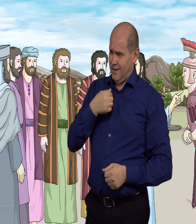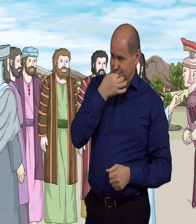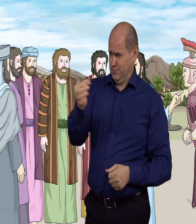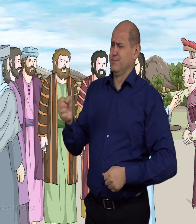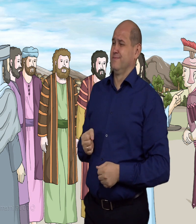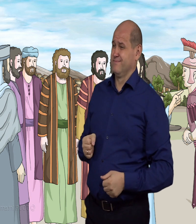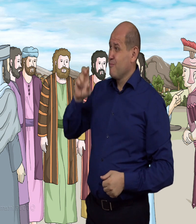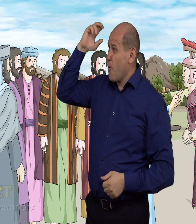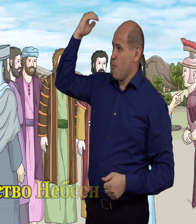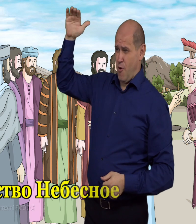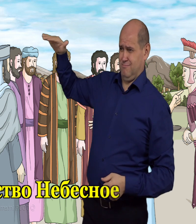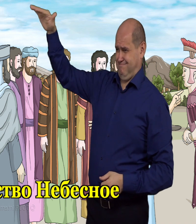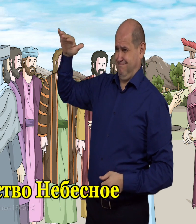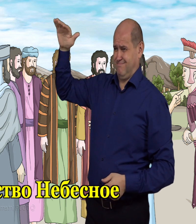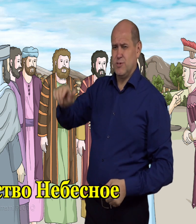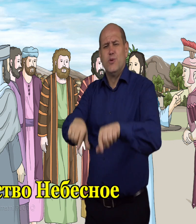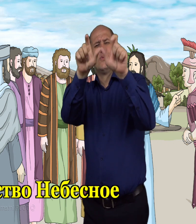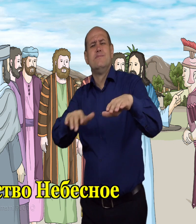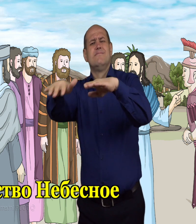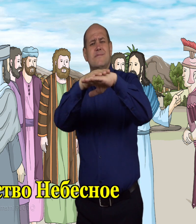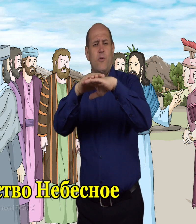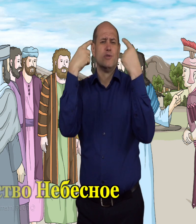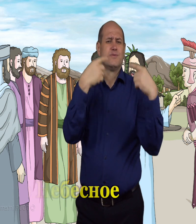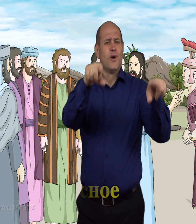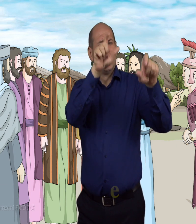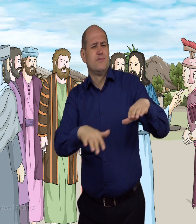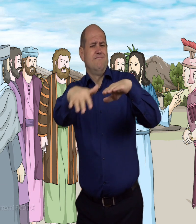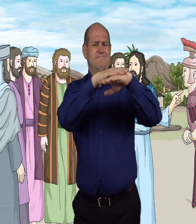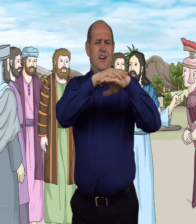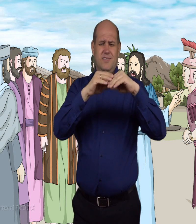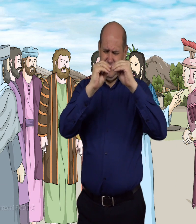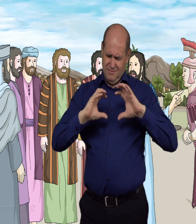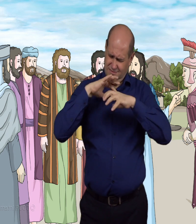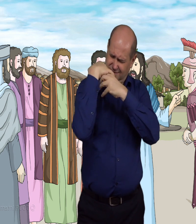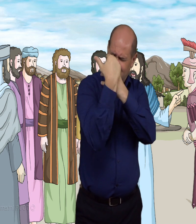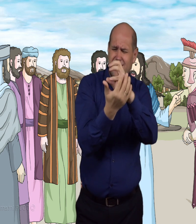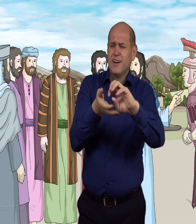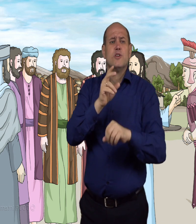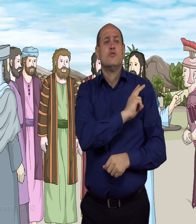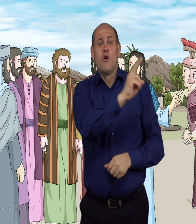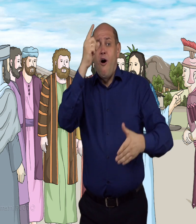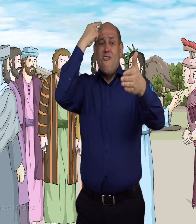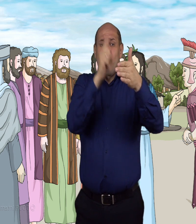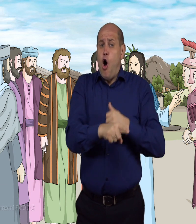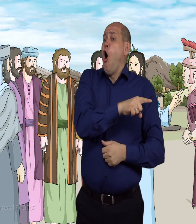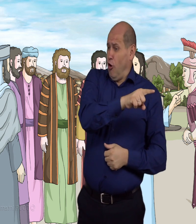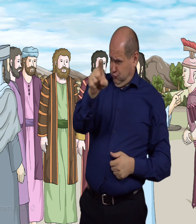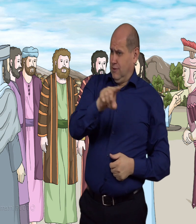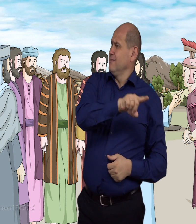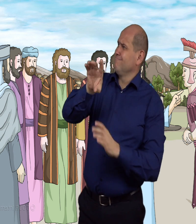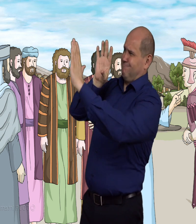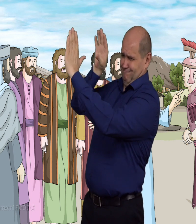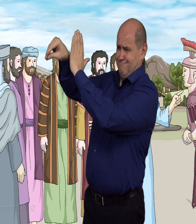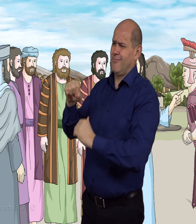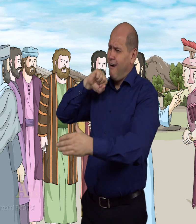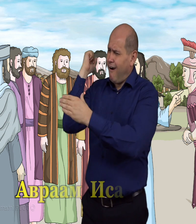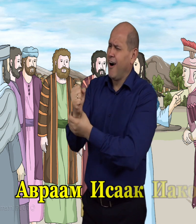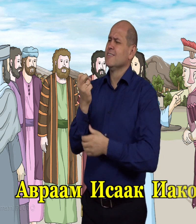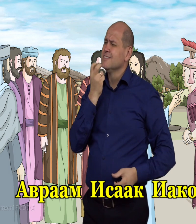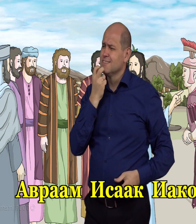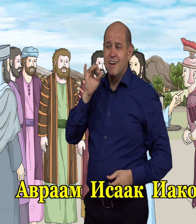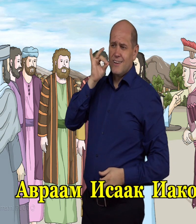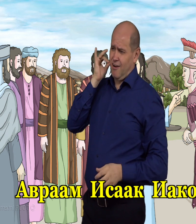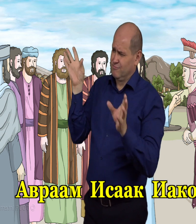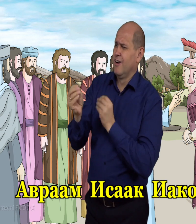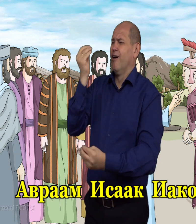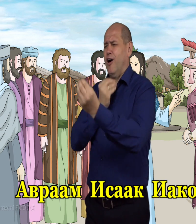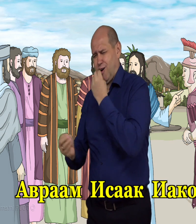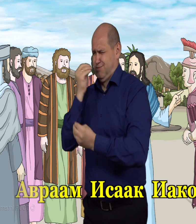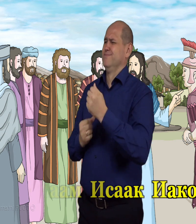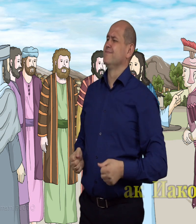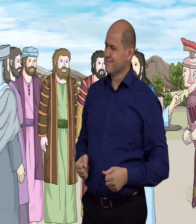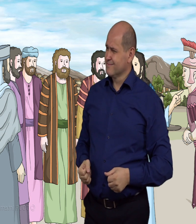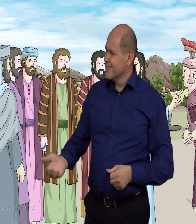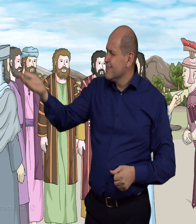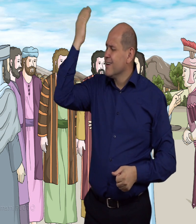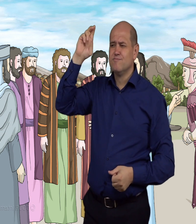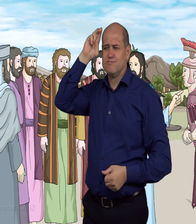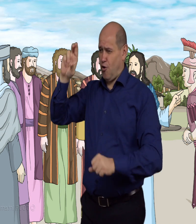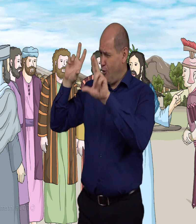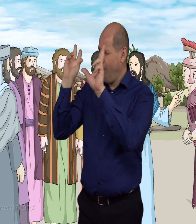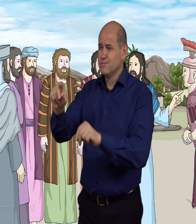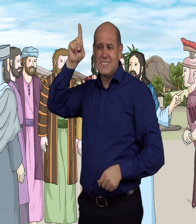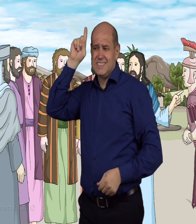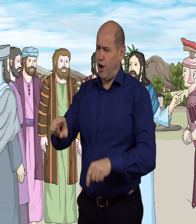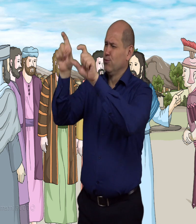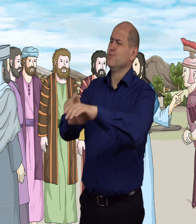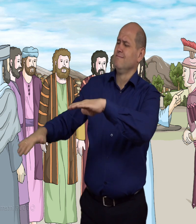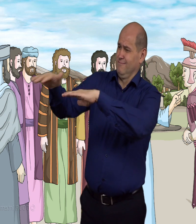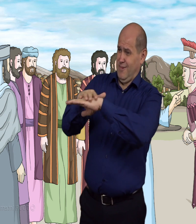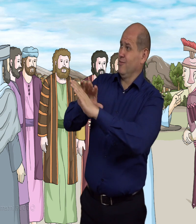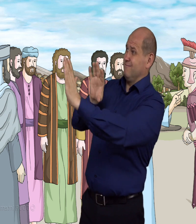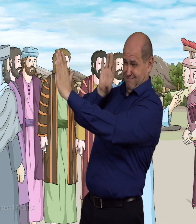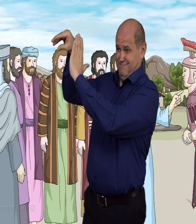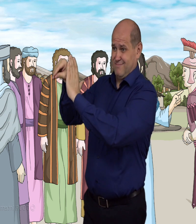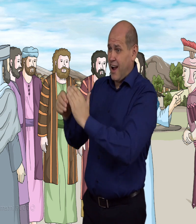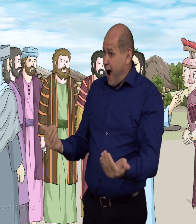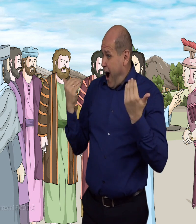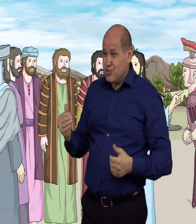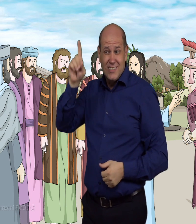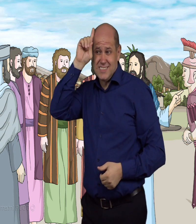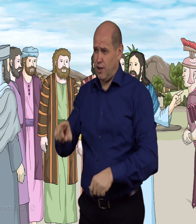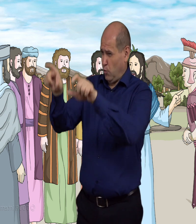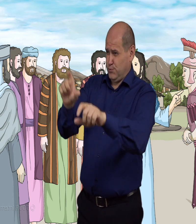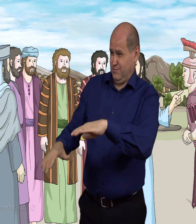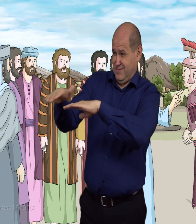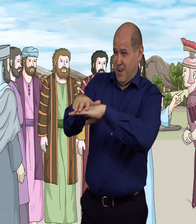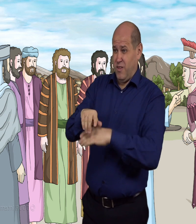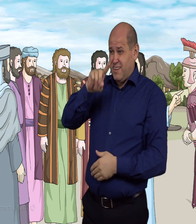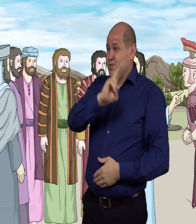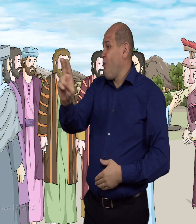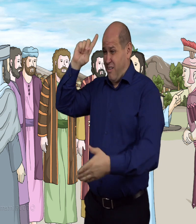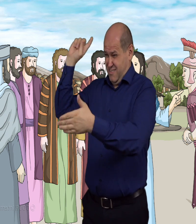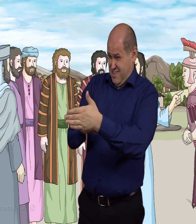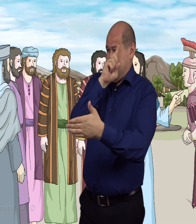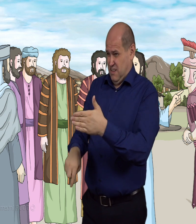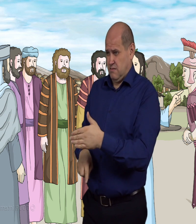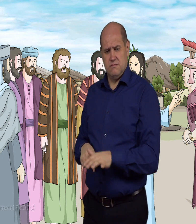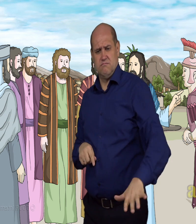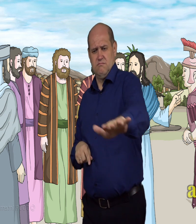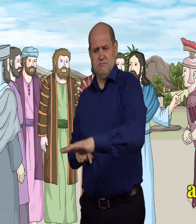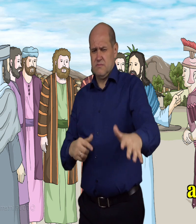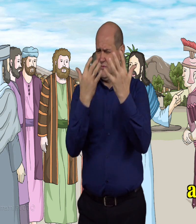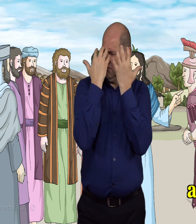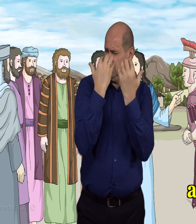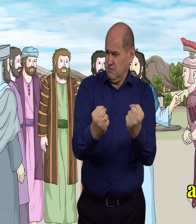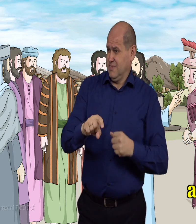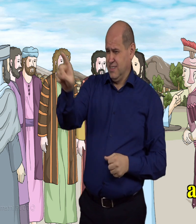I say to you that many will come from the east and the west to share the banquet with Abraham, Isaac, and Jacob in the kingdom of heaven.